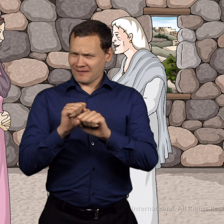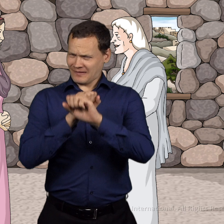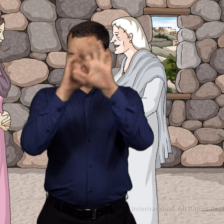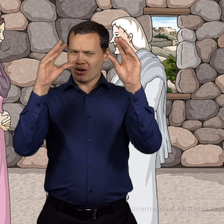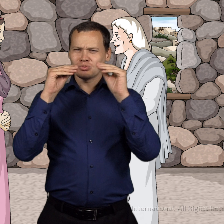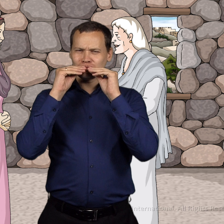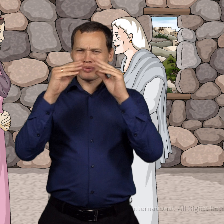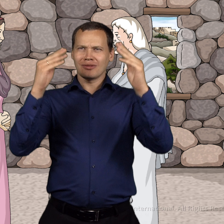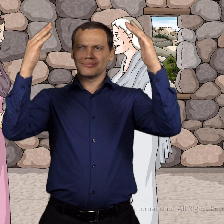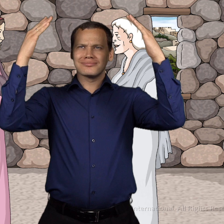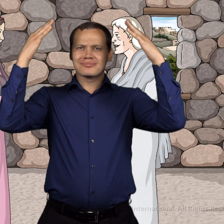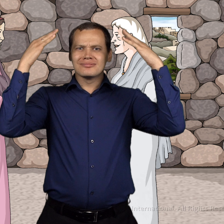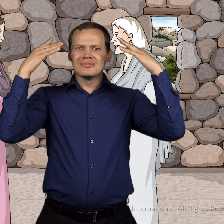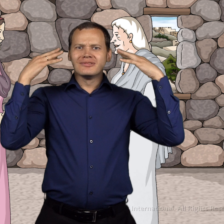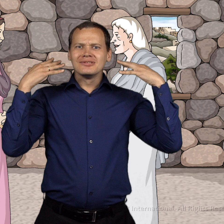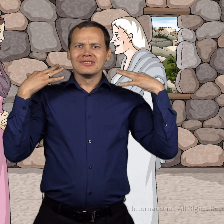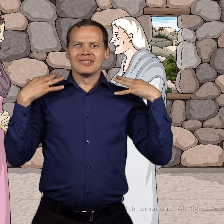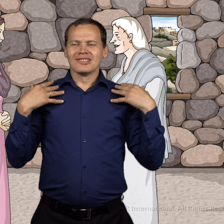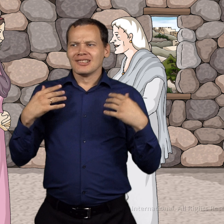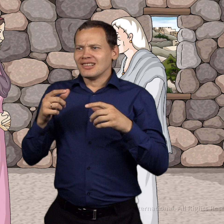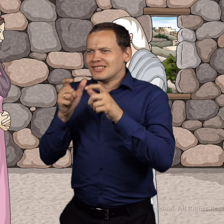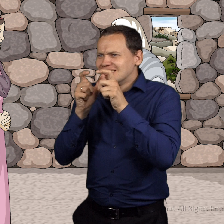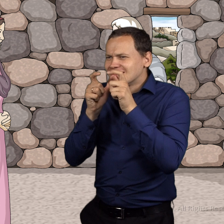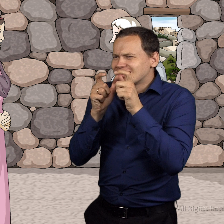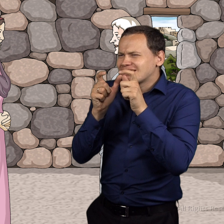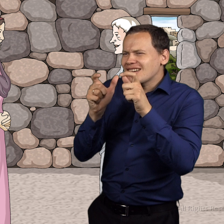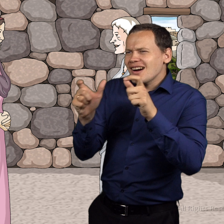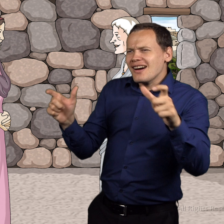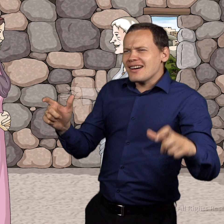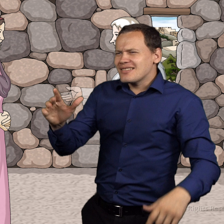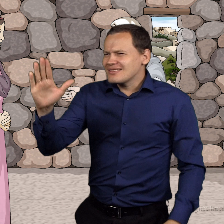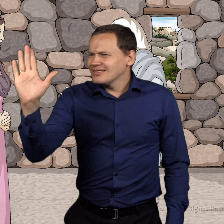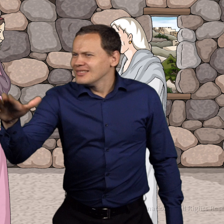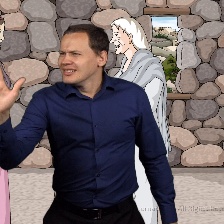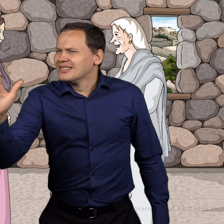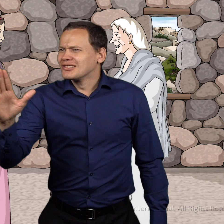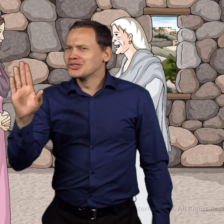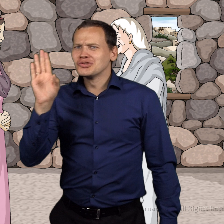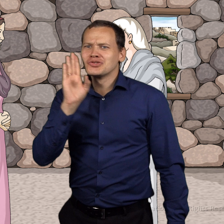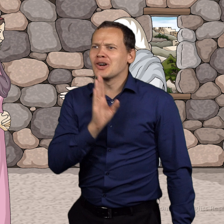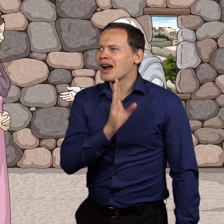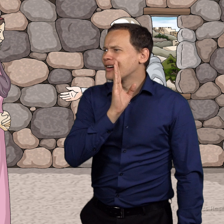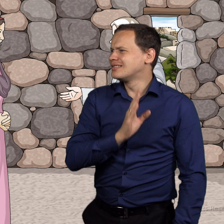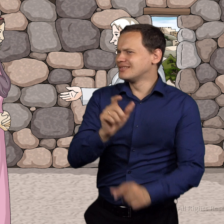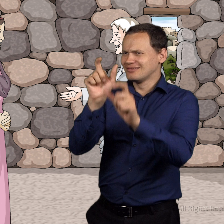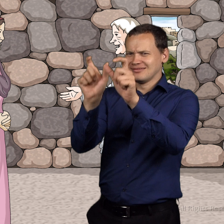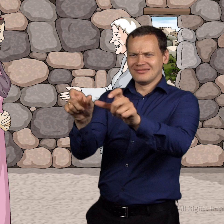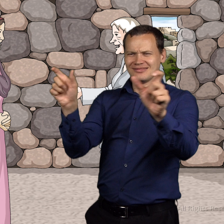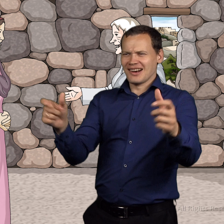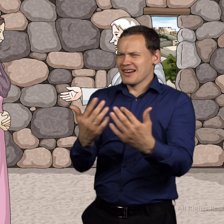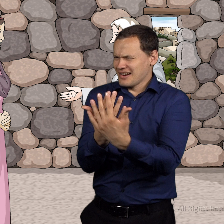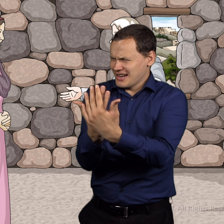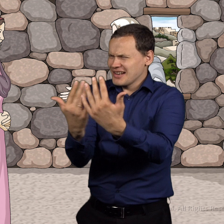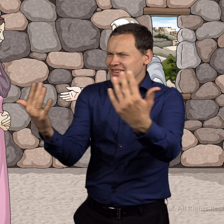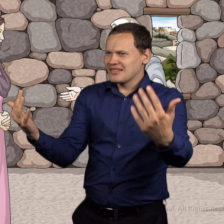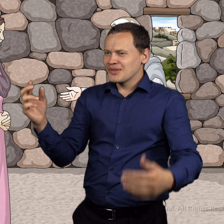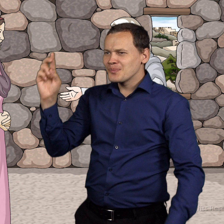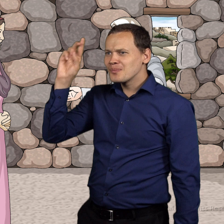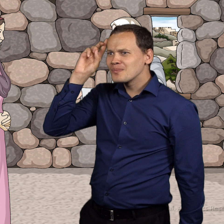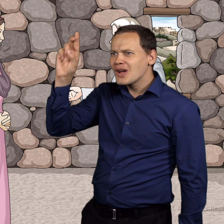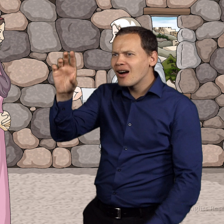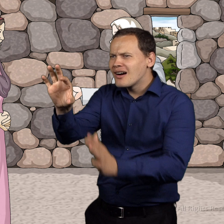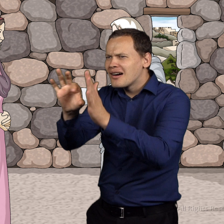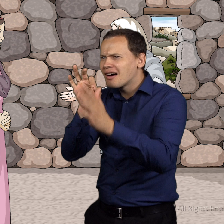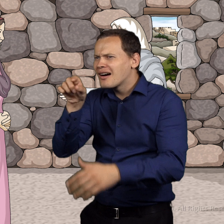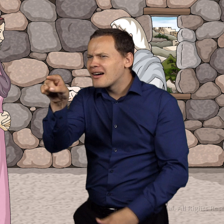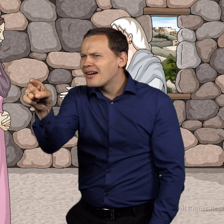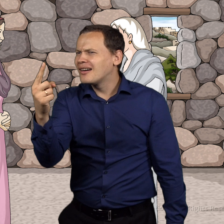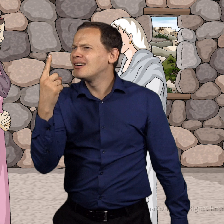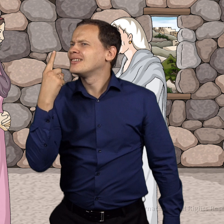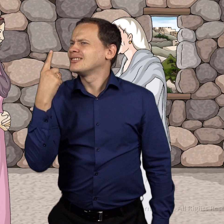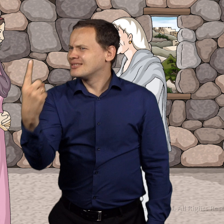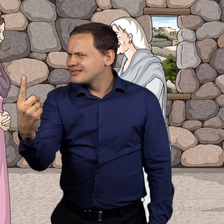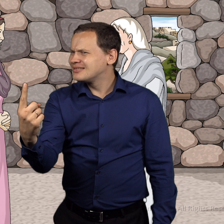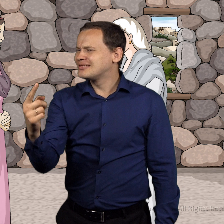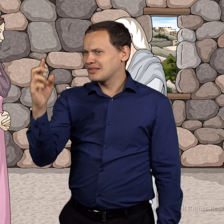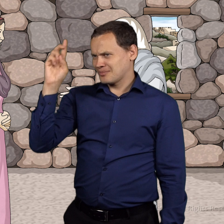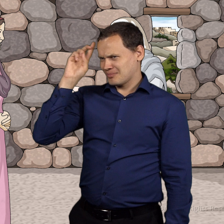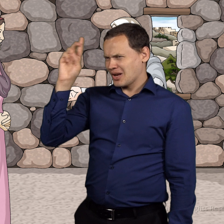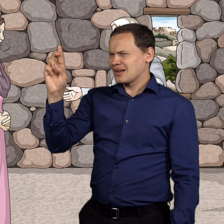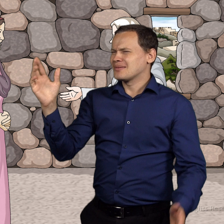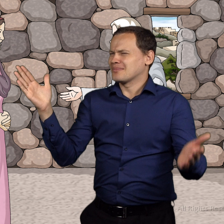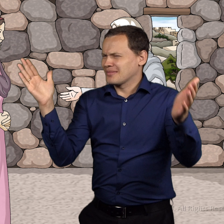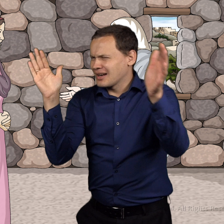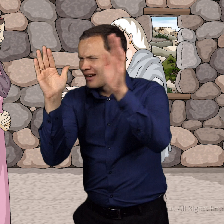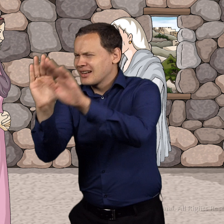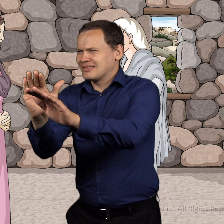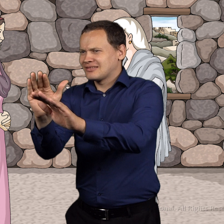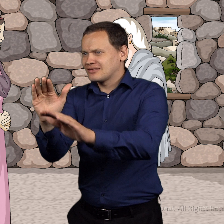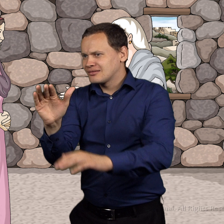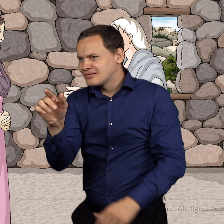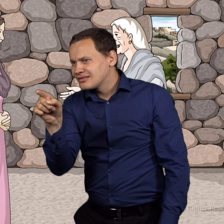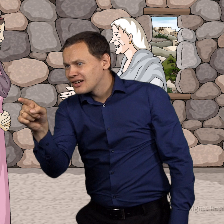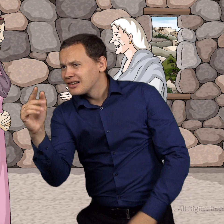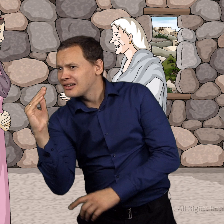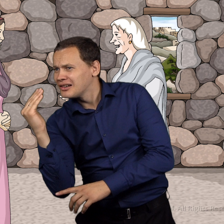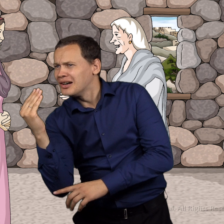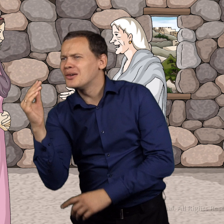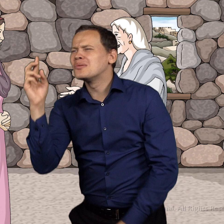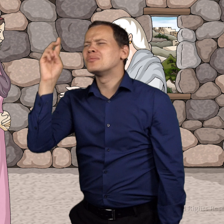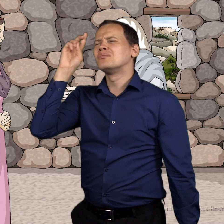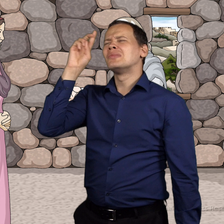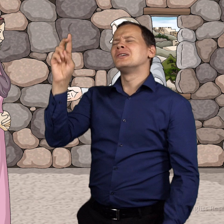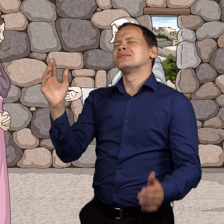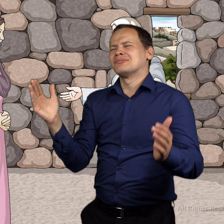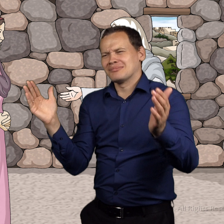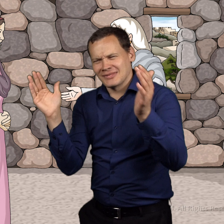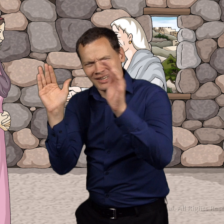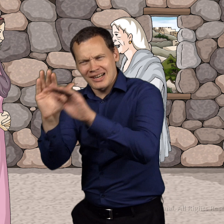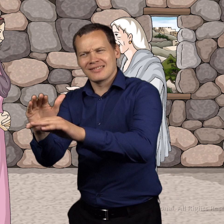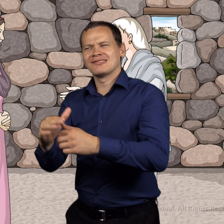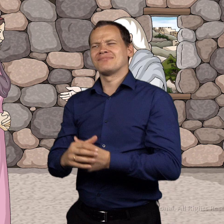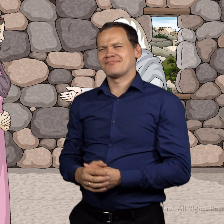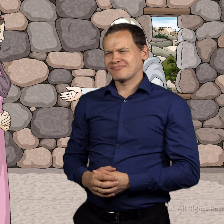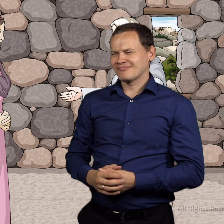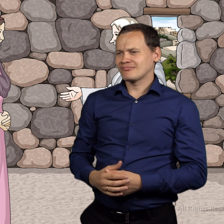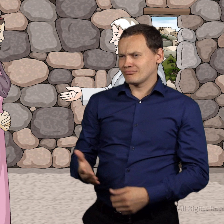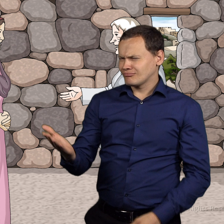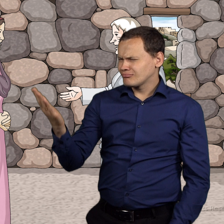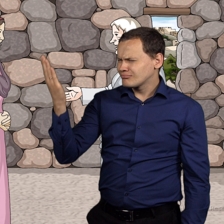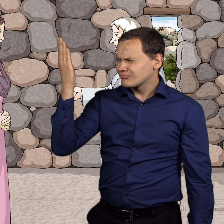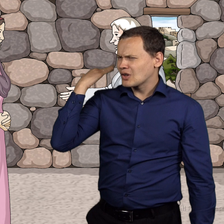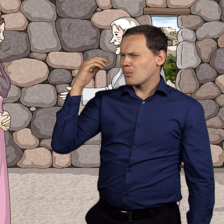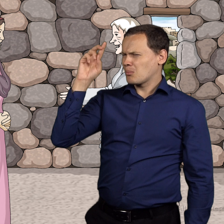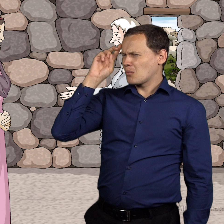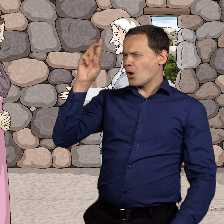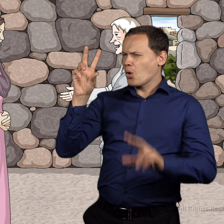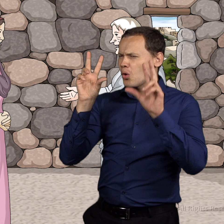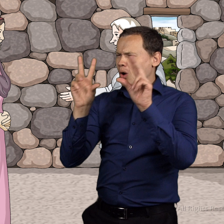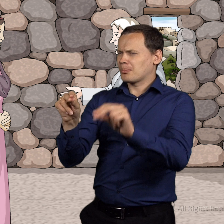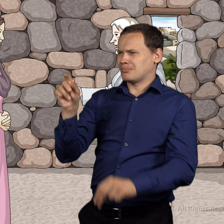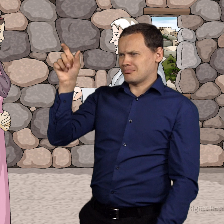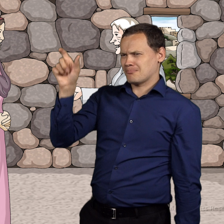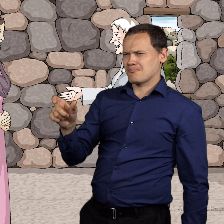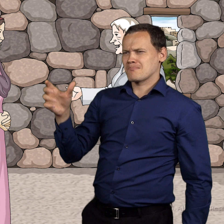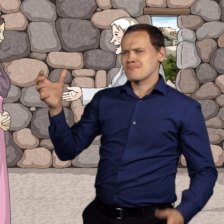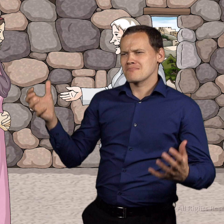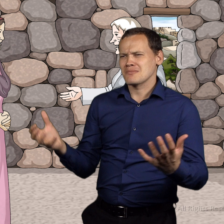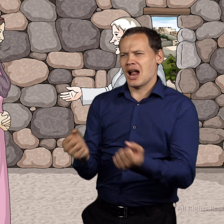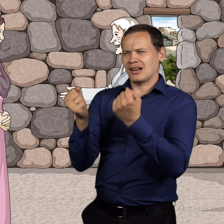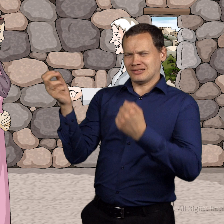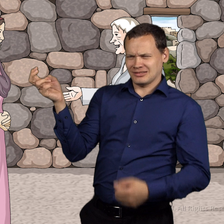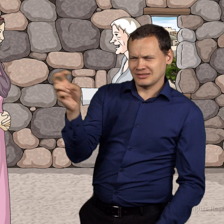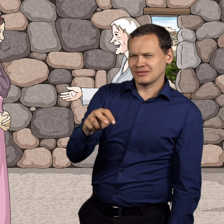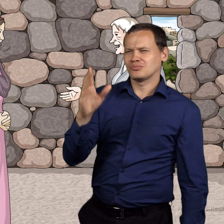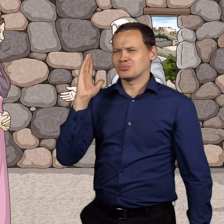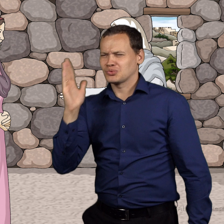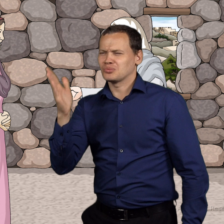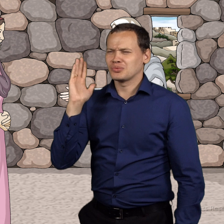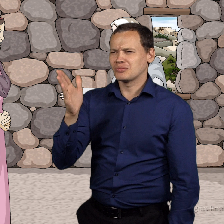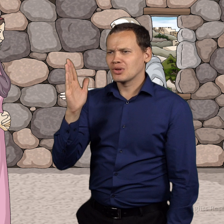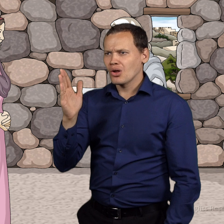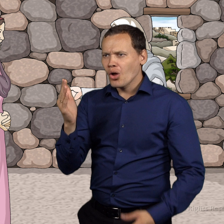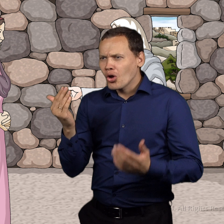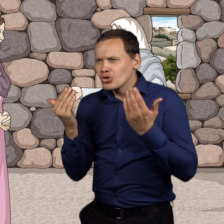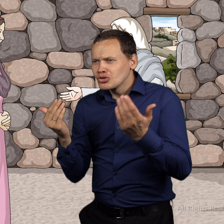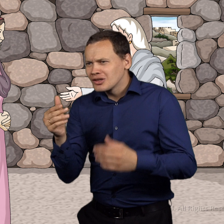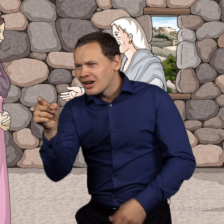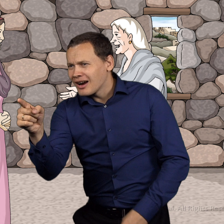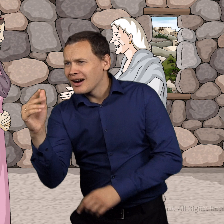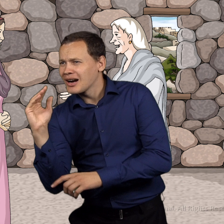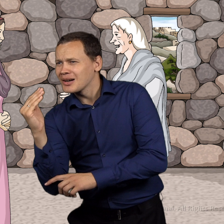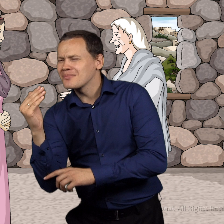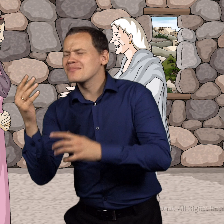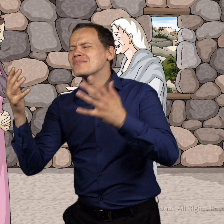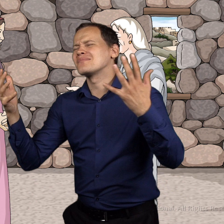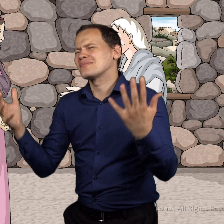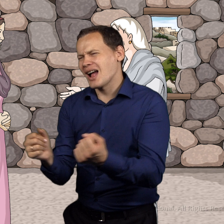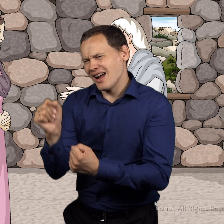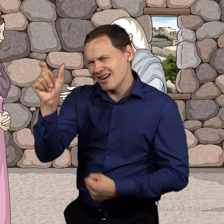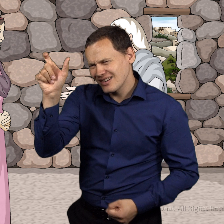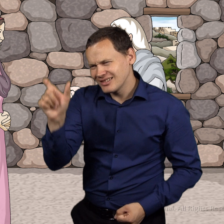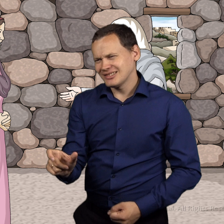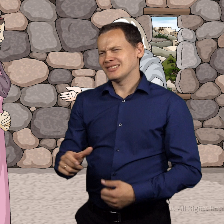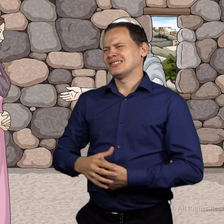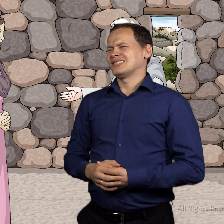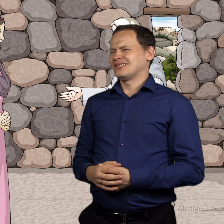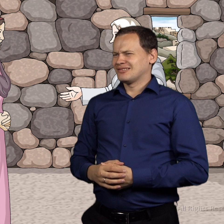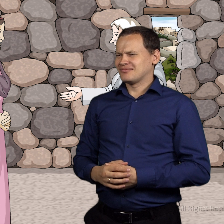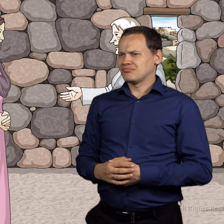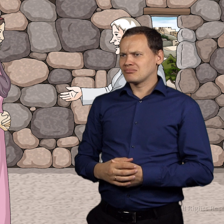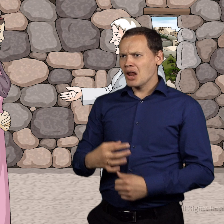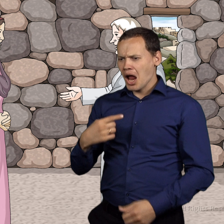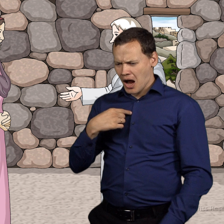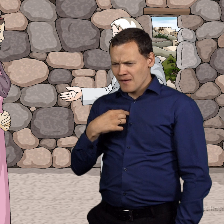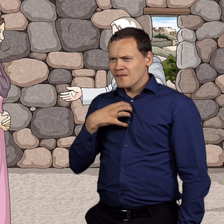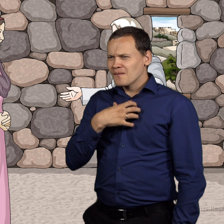Blessed is she who has believed that the Lord’s word to her will be fulfilled.” Then Mary said: “My soul magnifies the Lord, and my spirit rejoices in God my Savior!